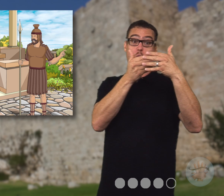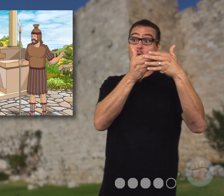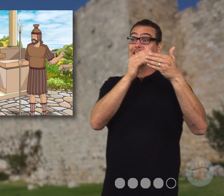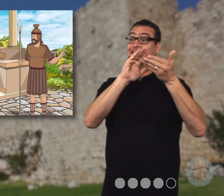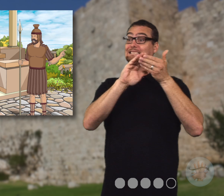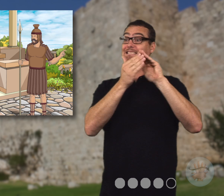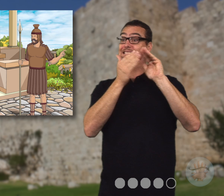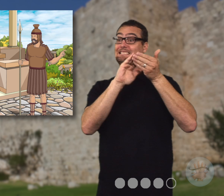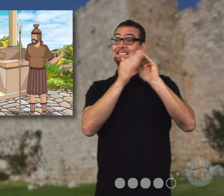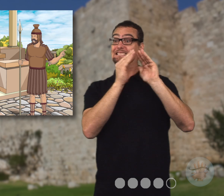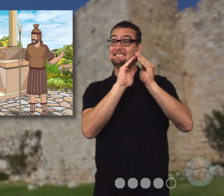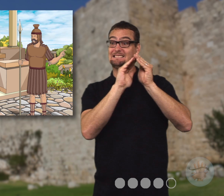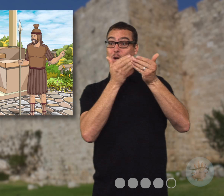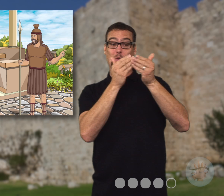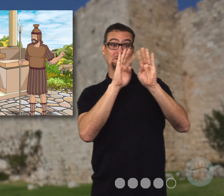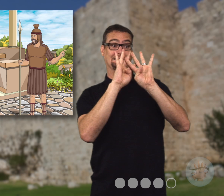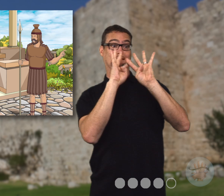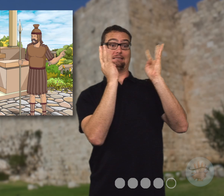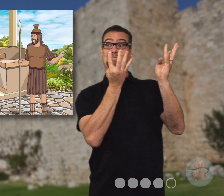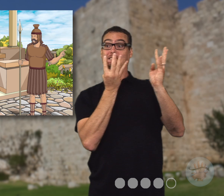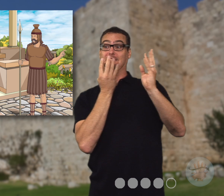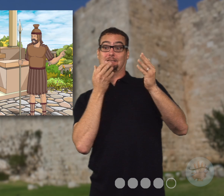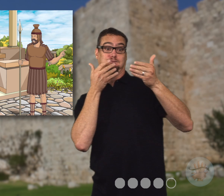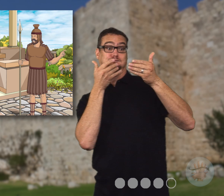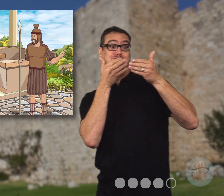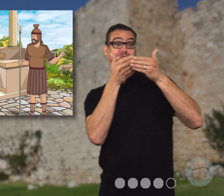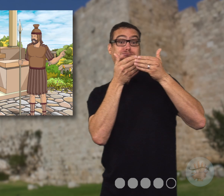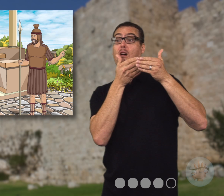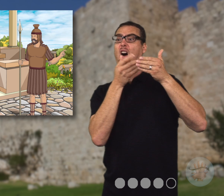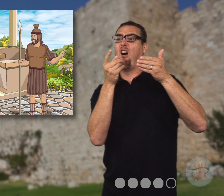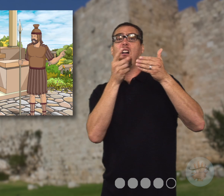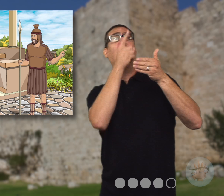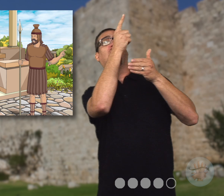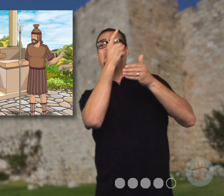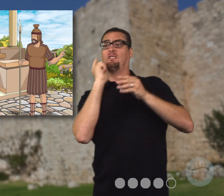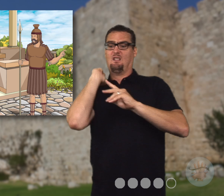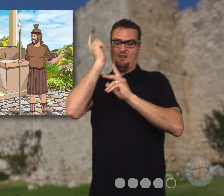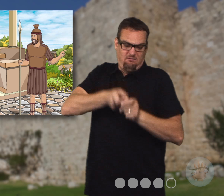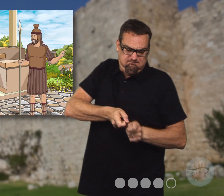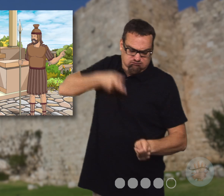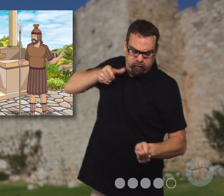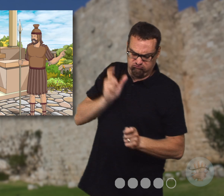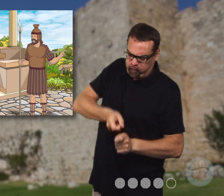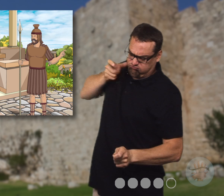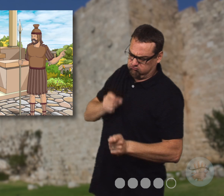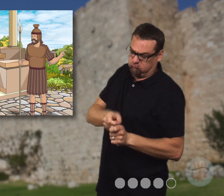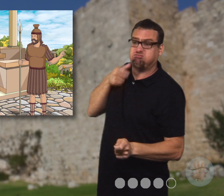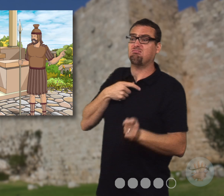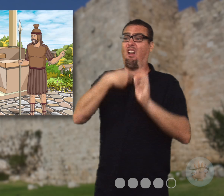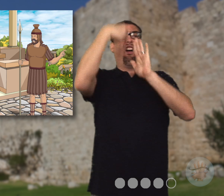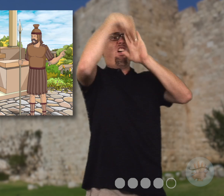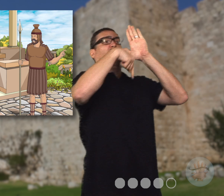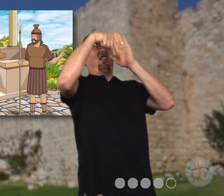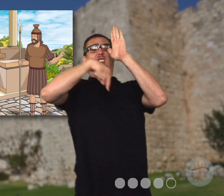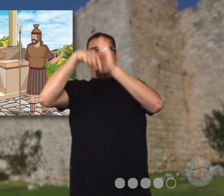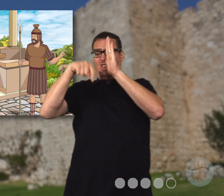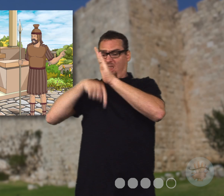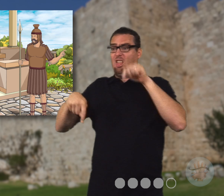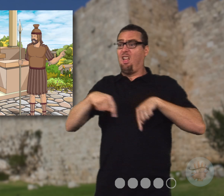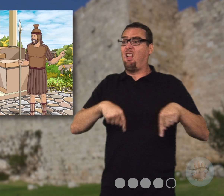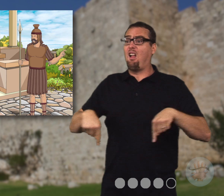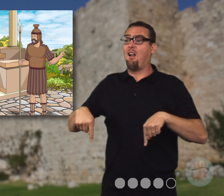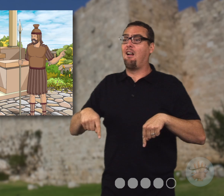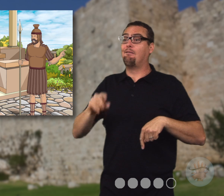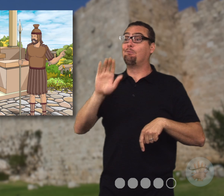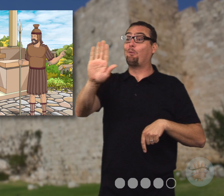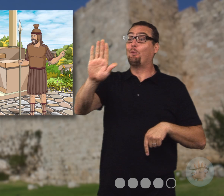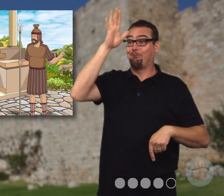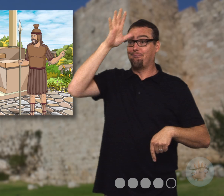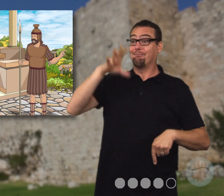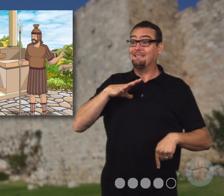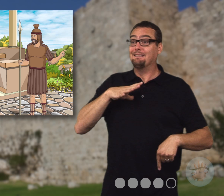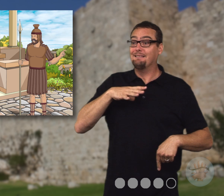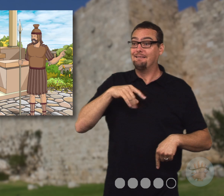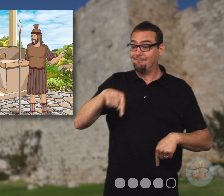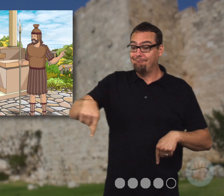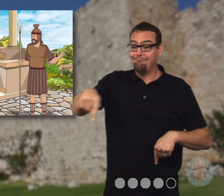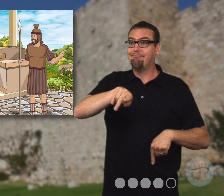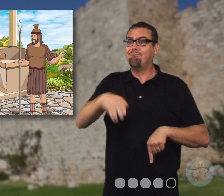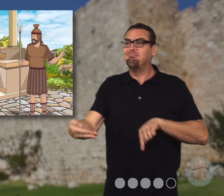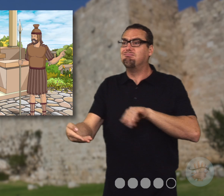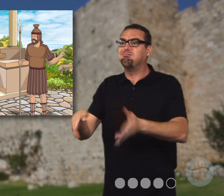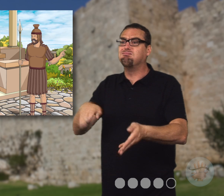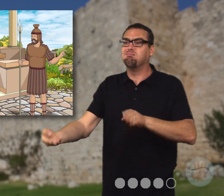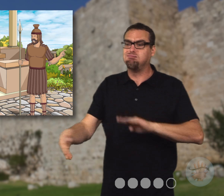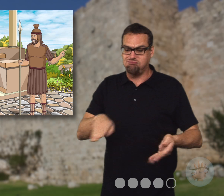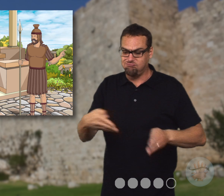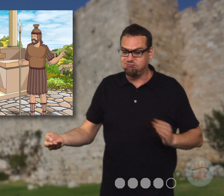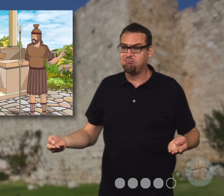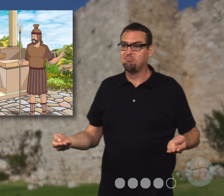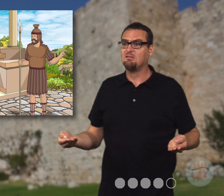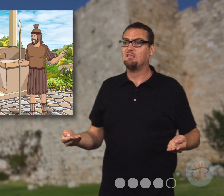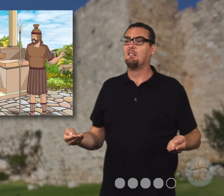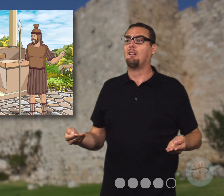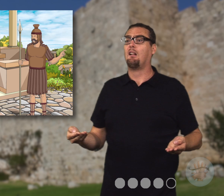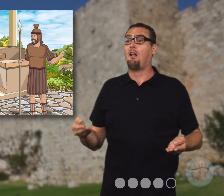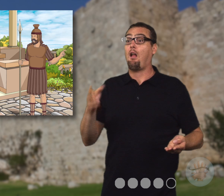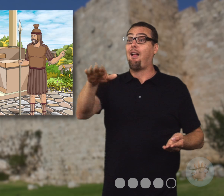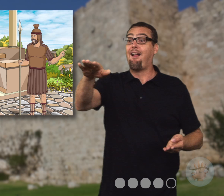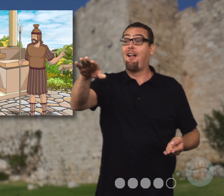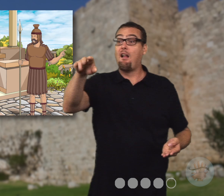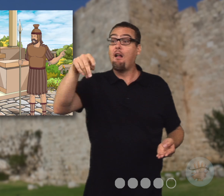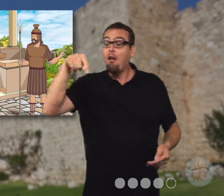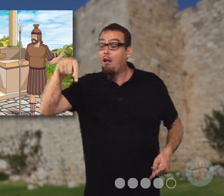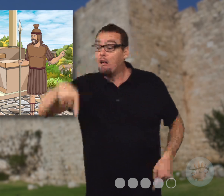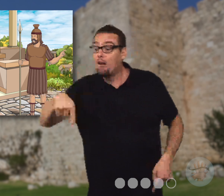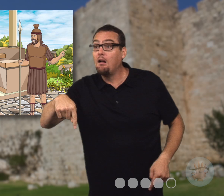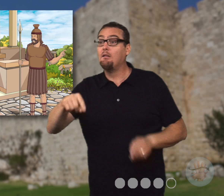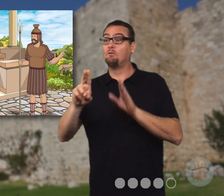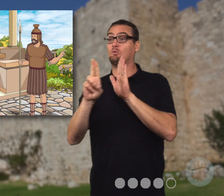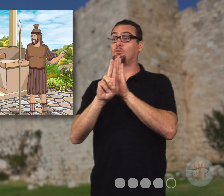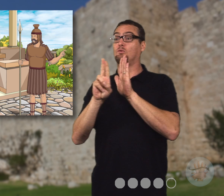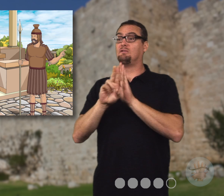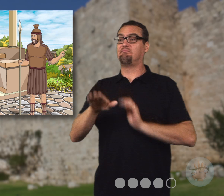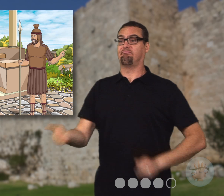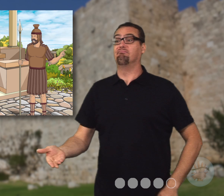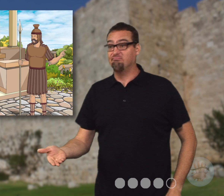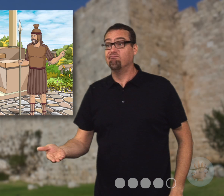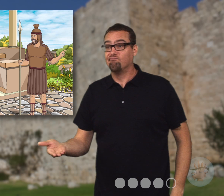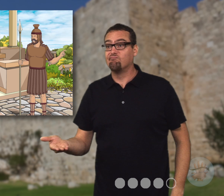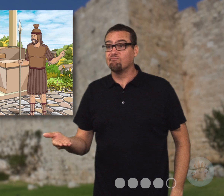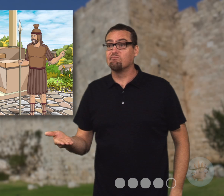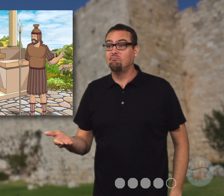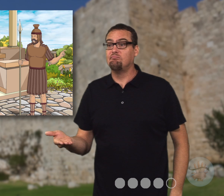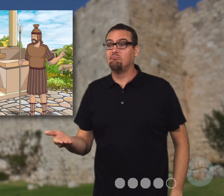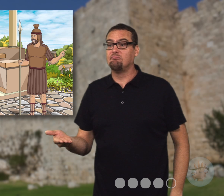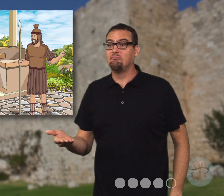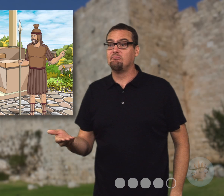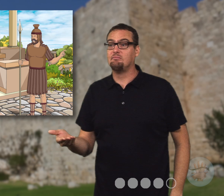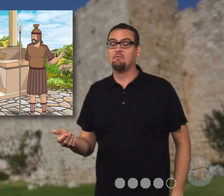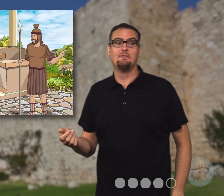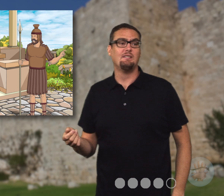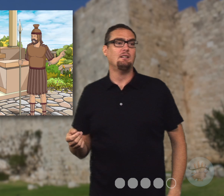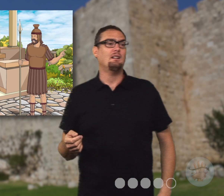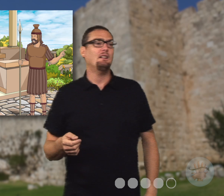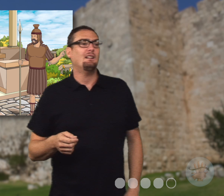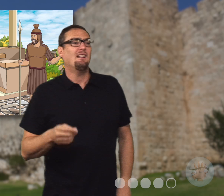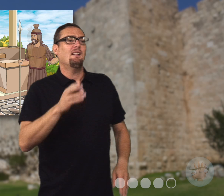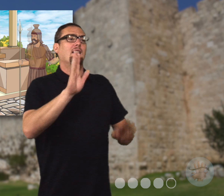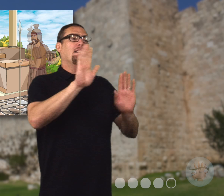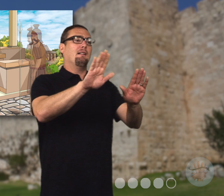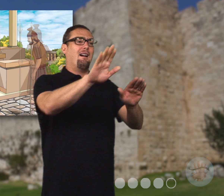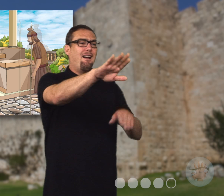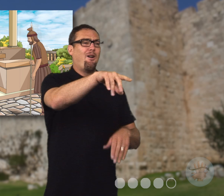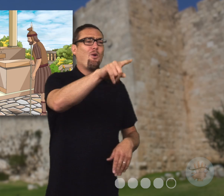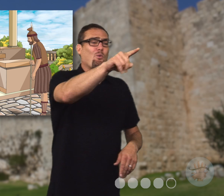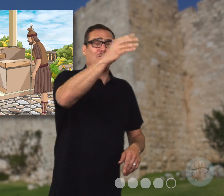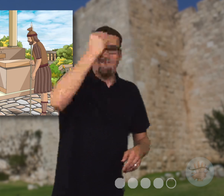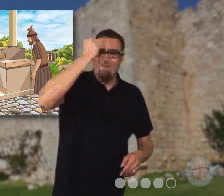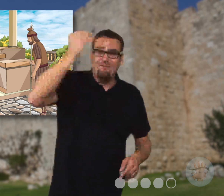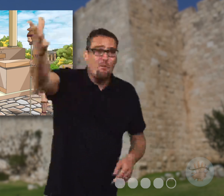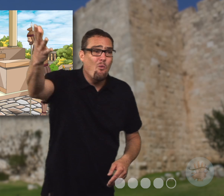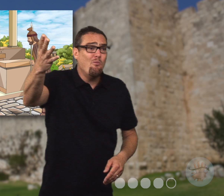Then the archers shot at your servants from the wall, and some of the king’s servants were killed. And your servant Uriah the Hittite is dead as well.”